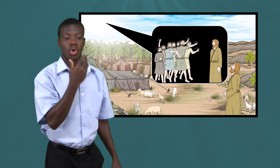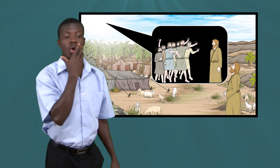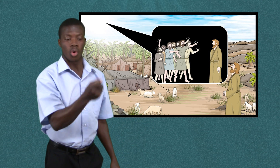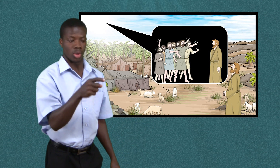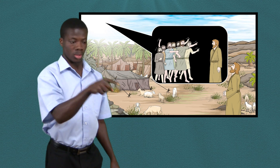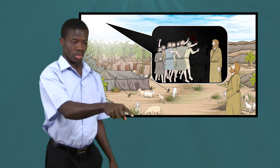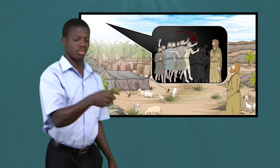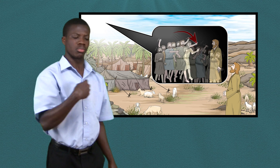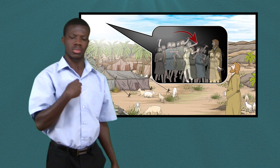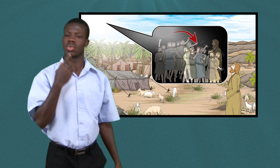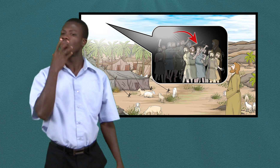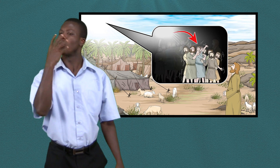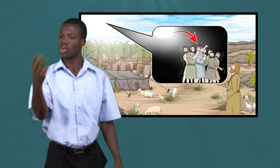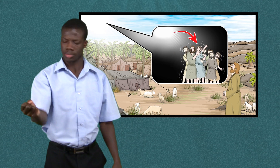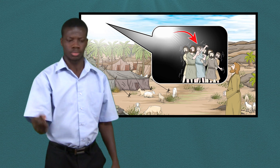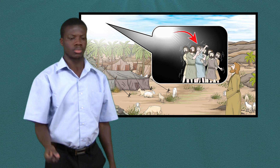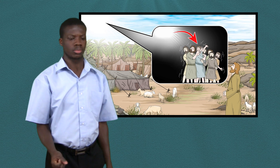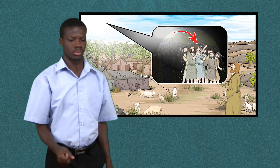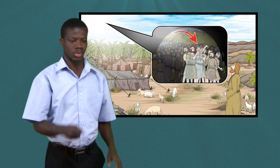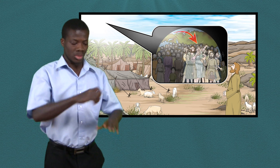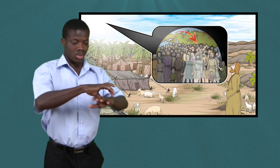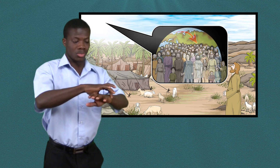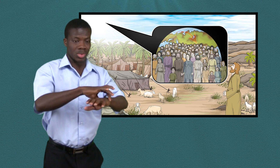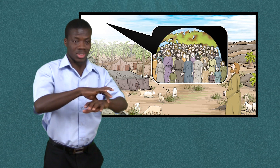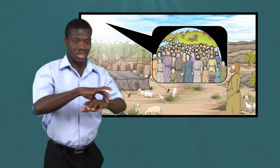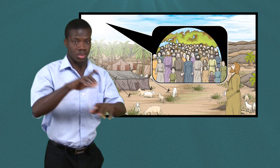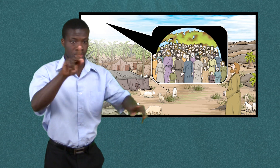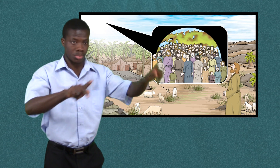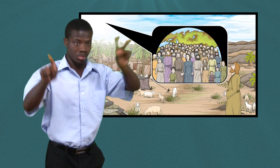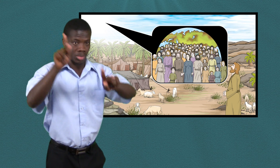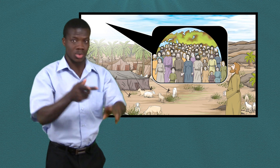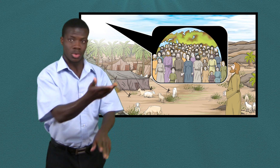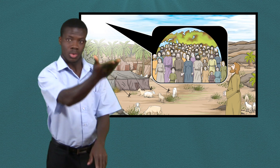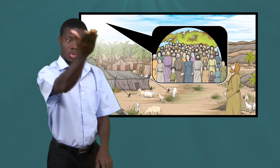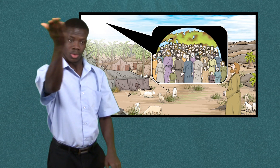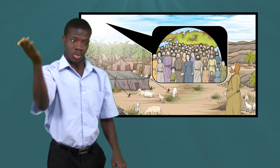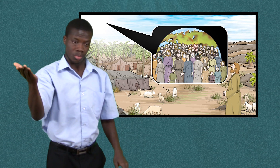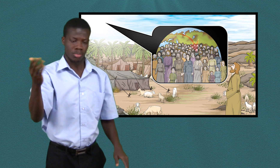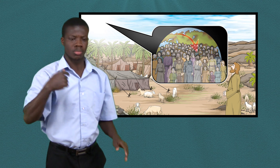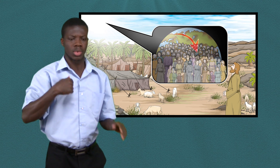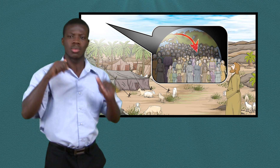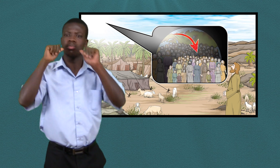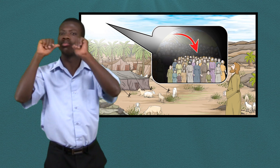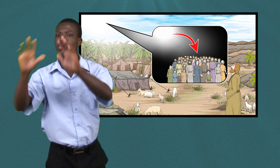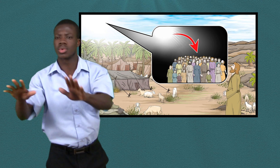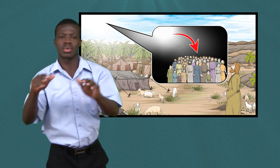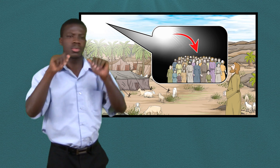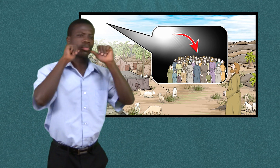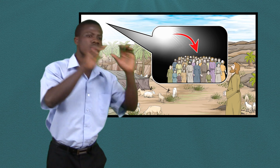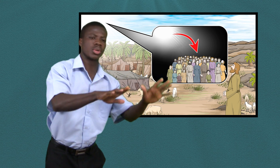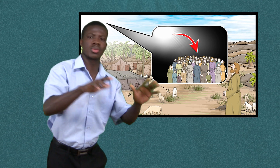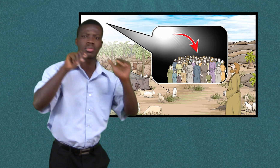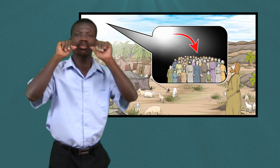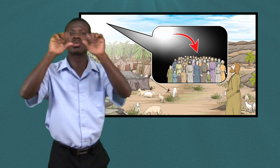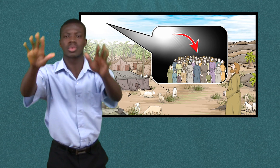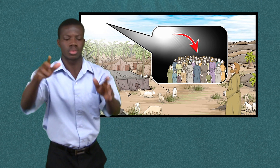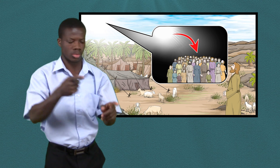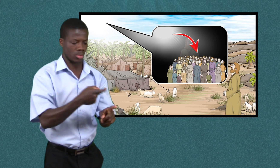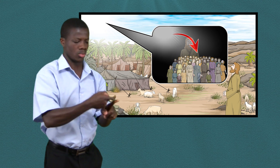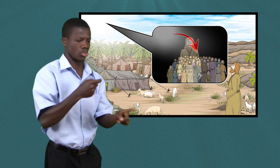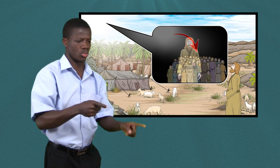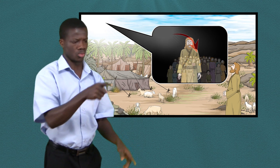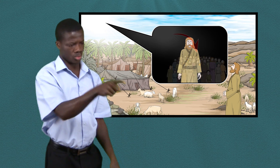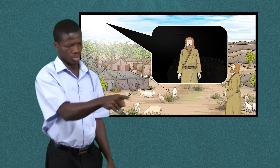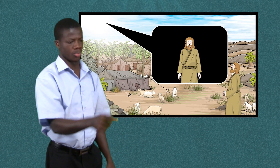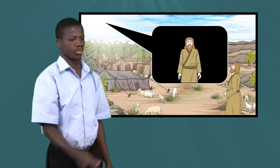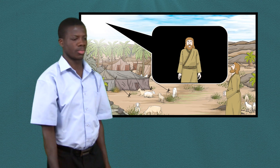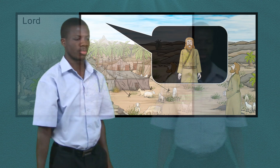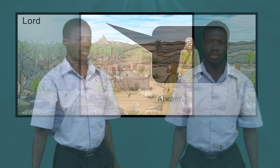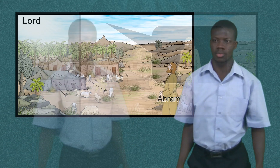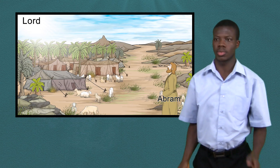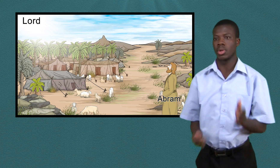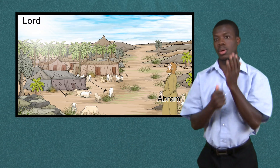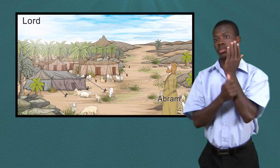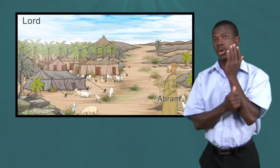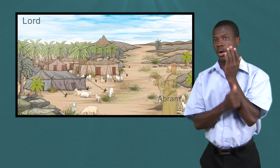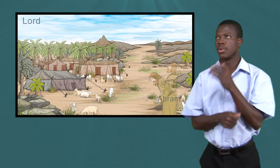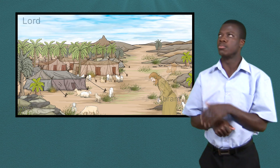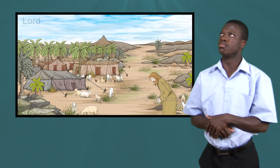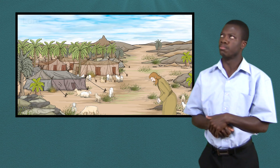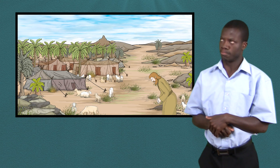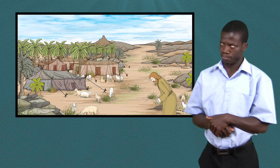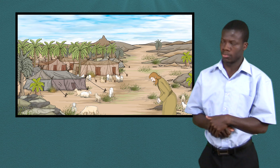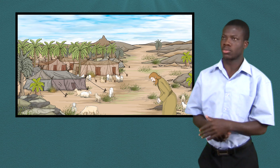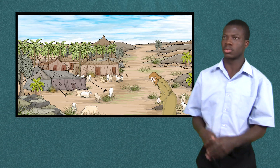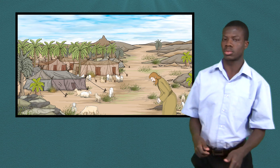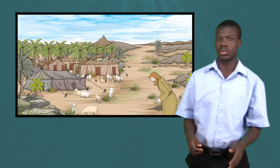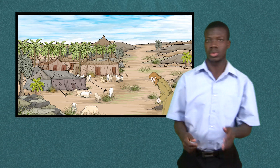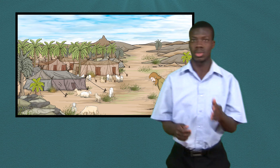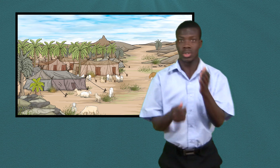and all the families of the earth will be blessed through you.”